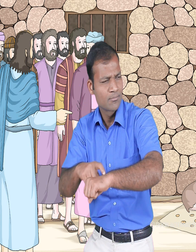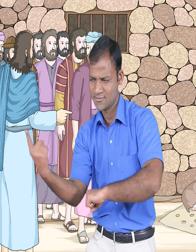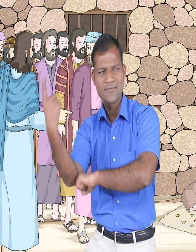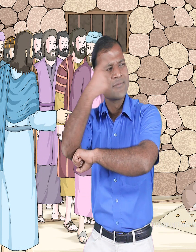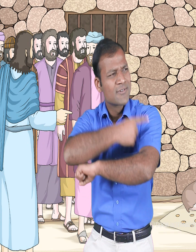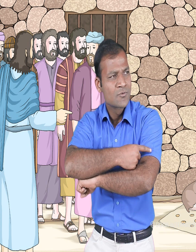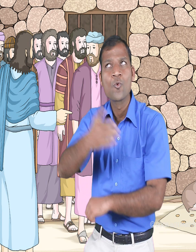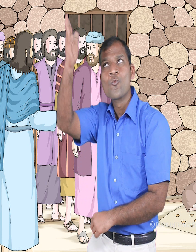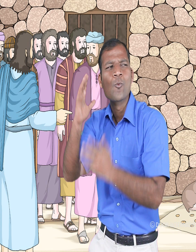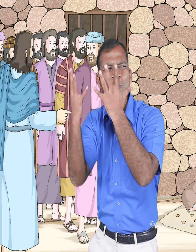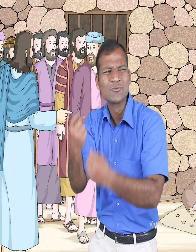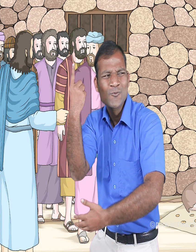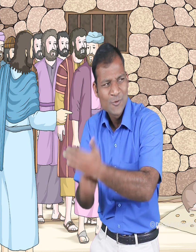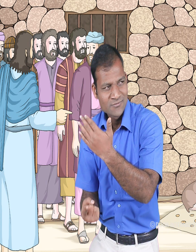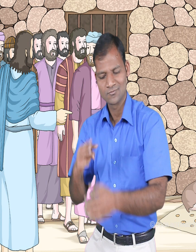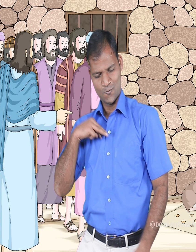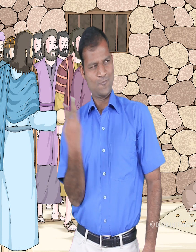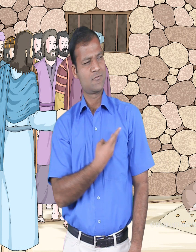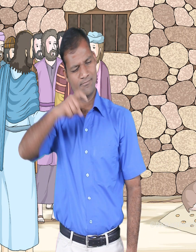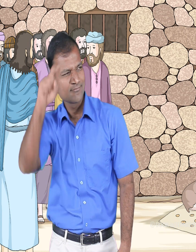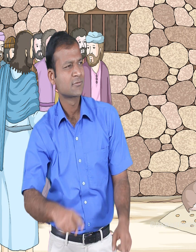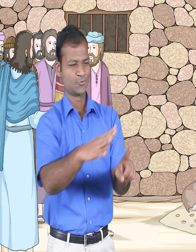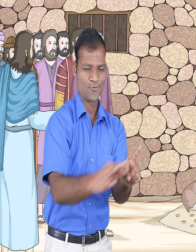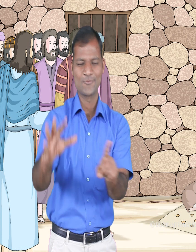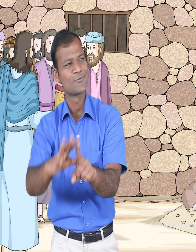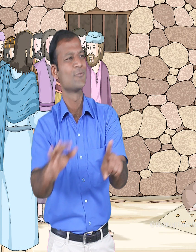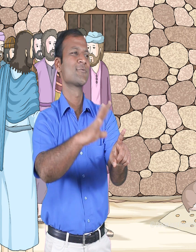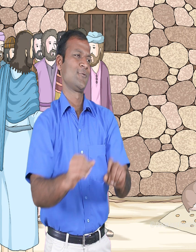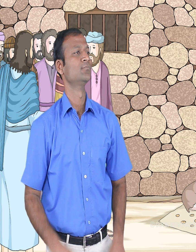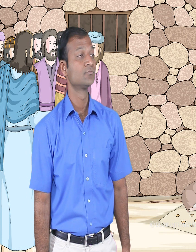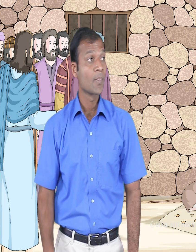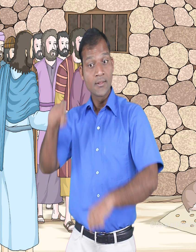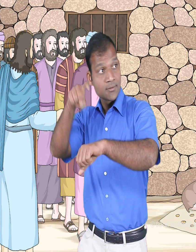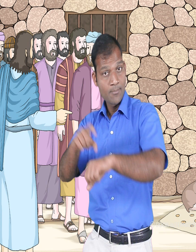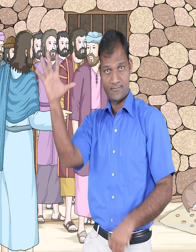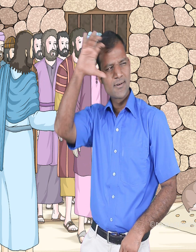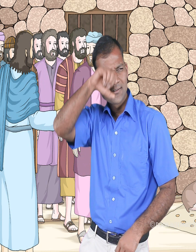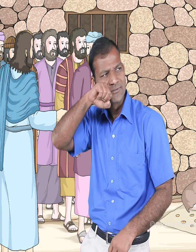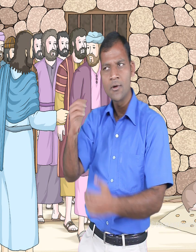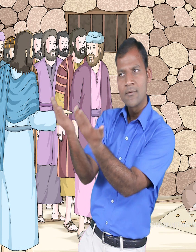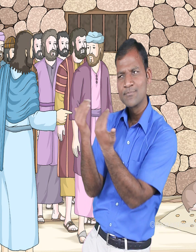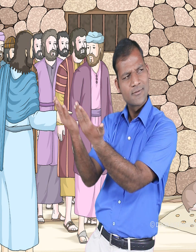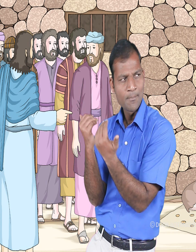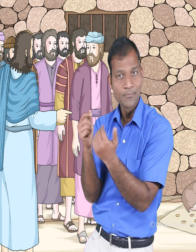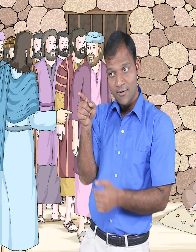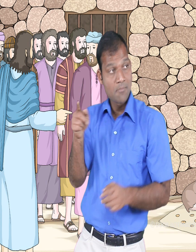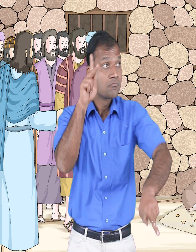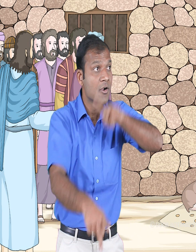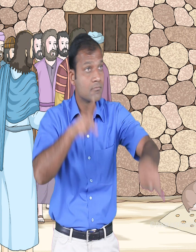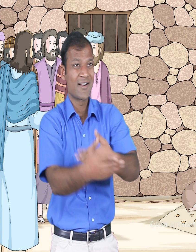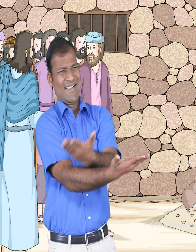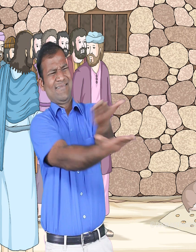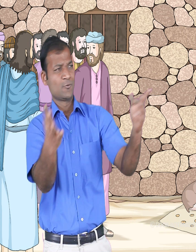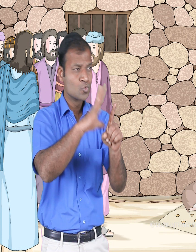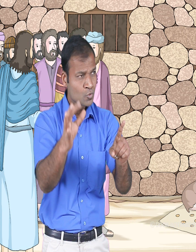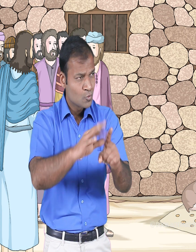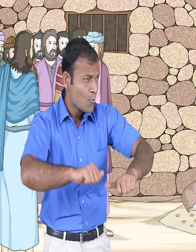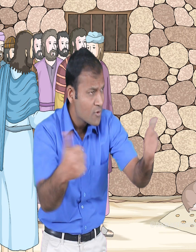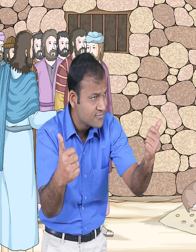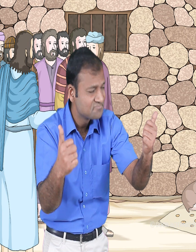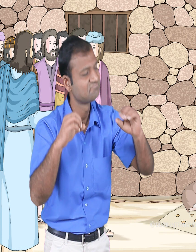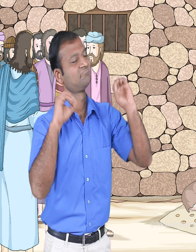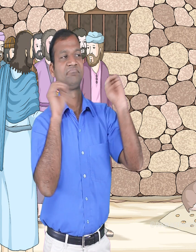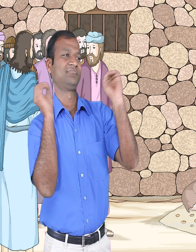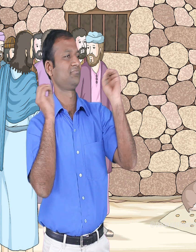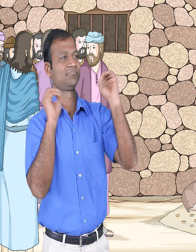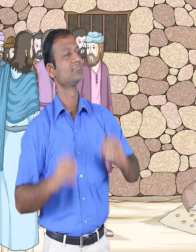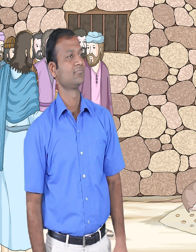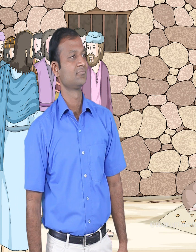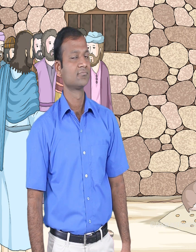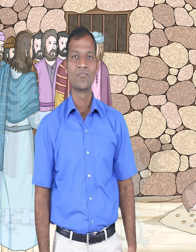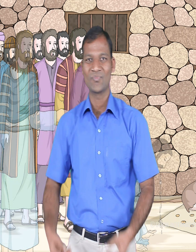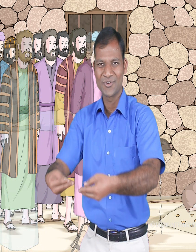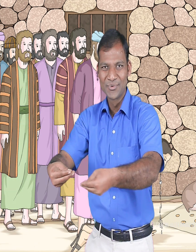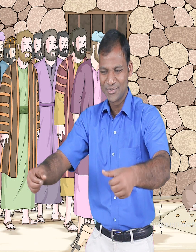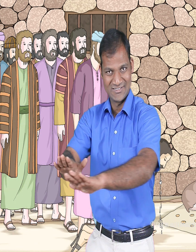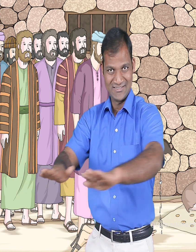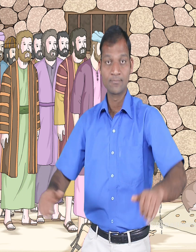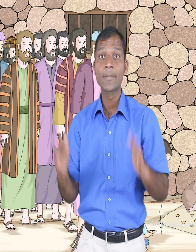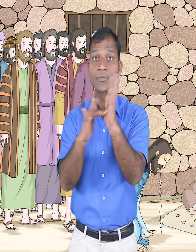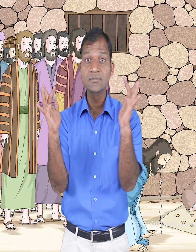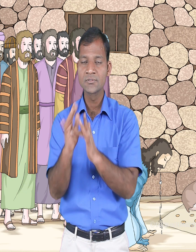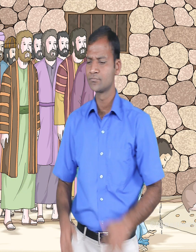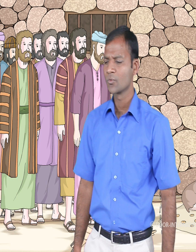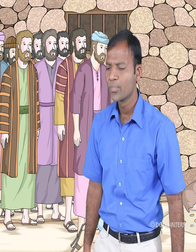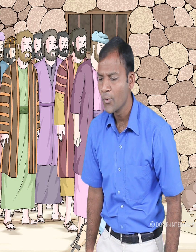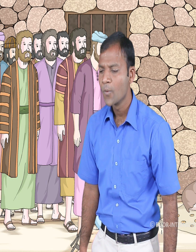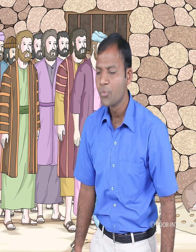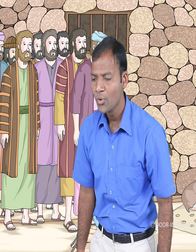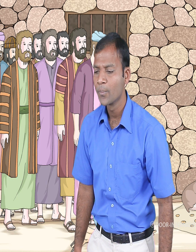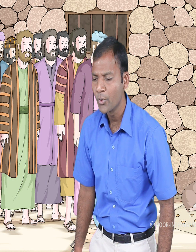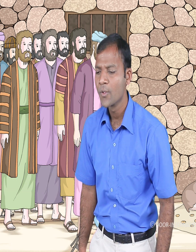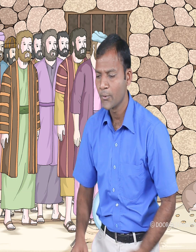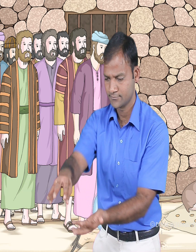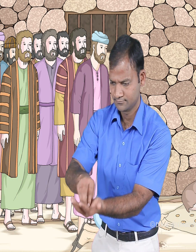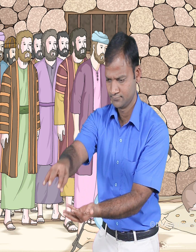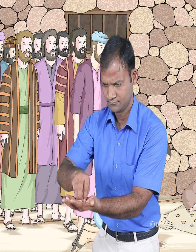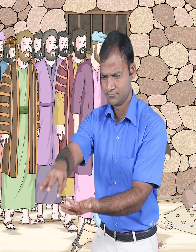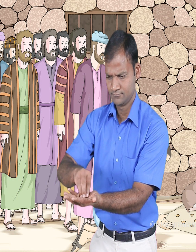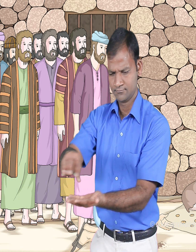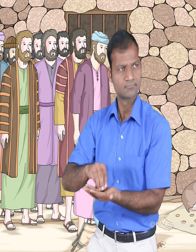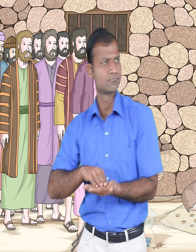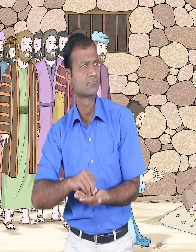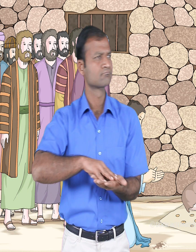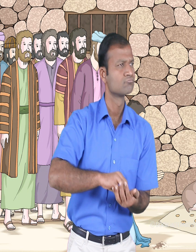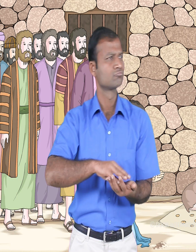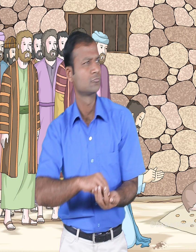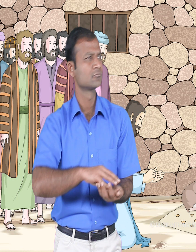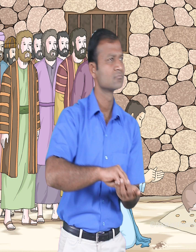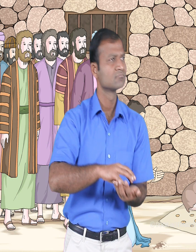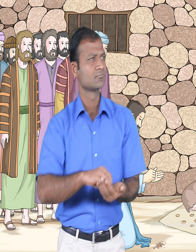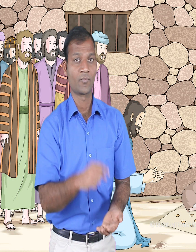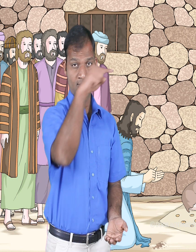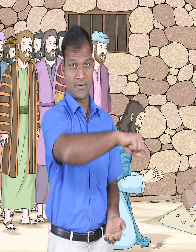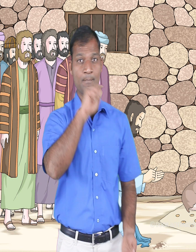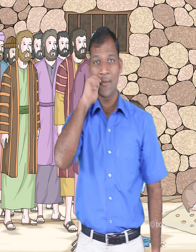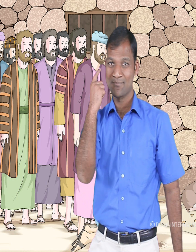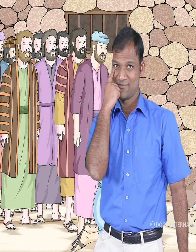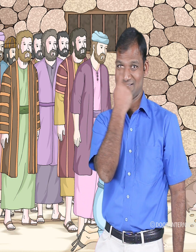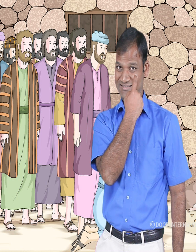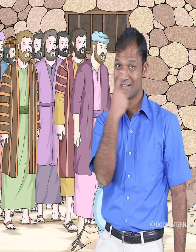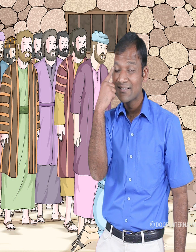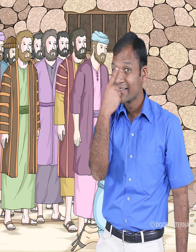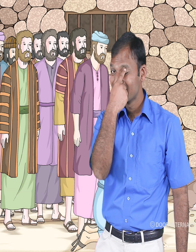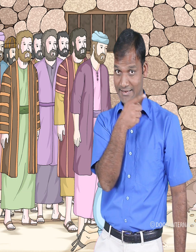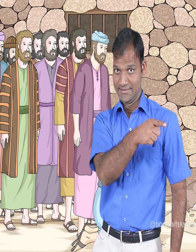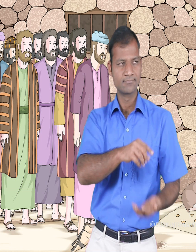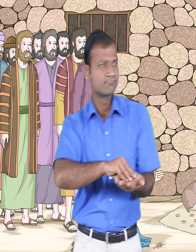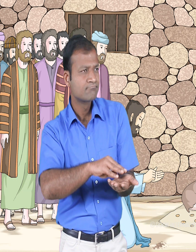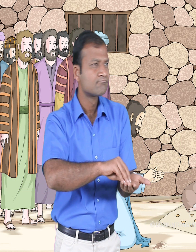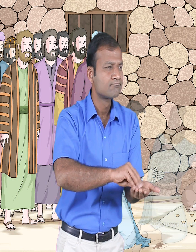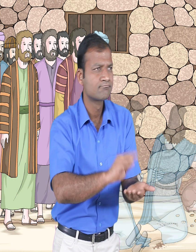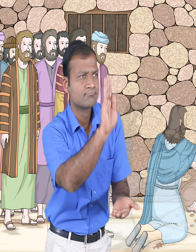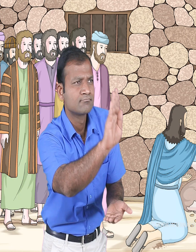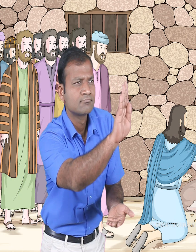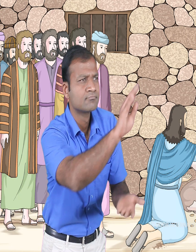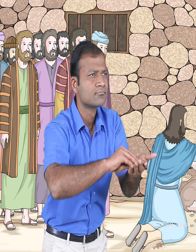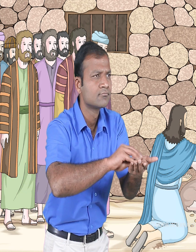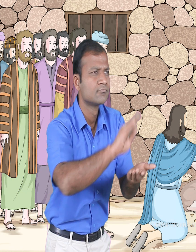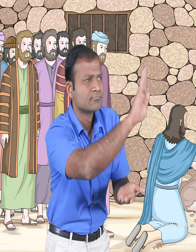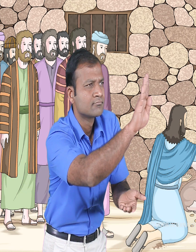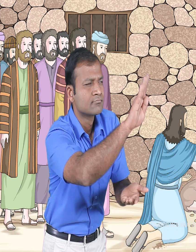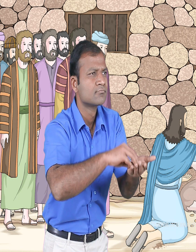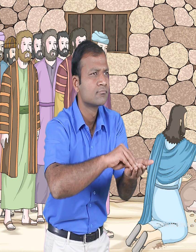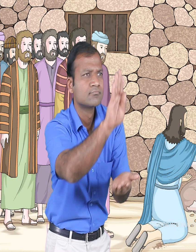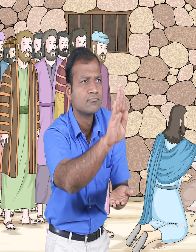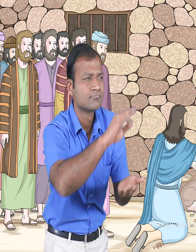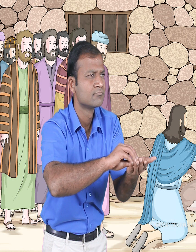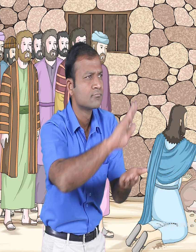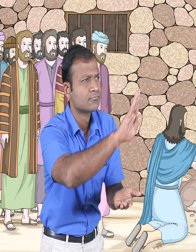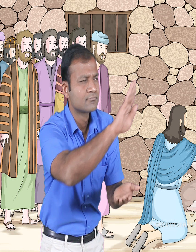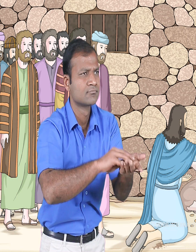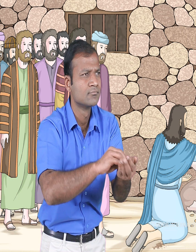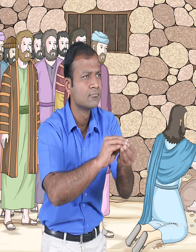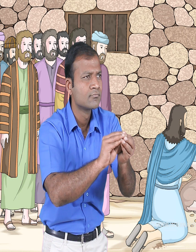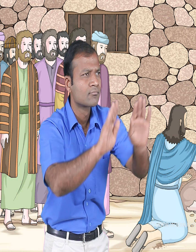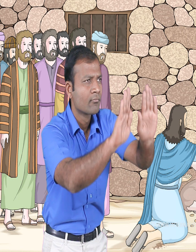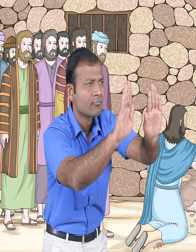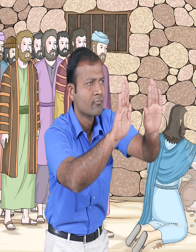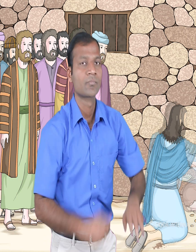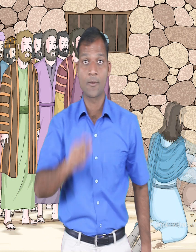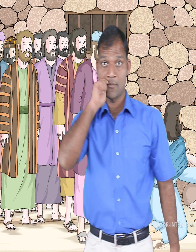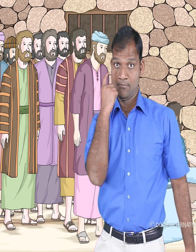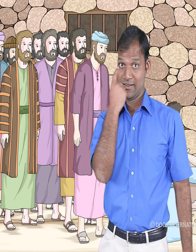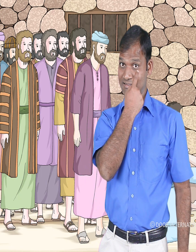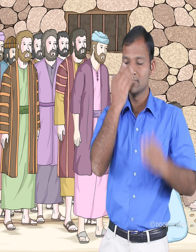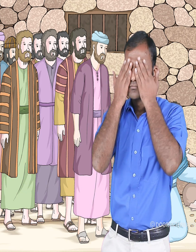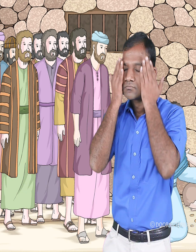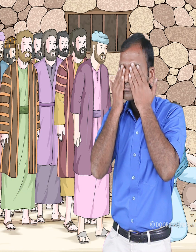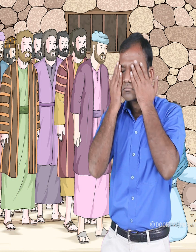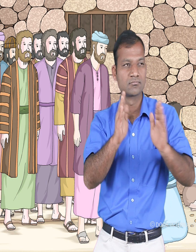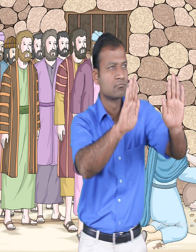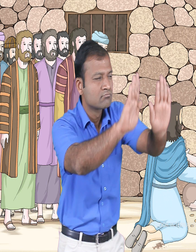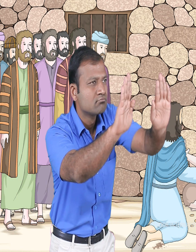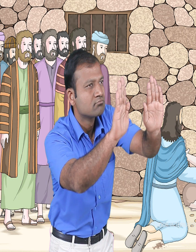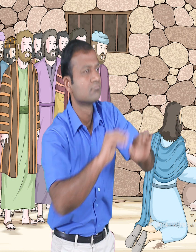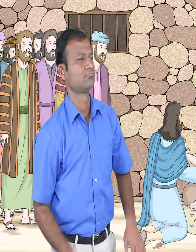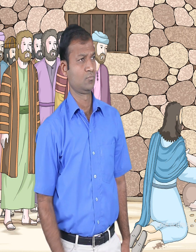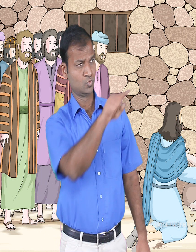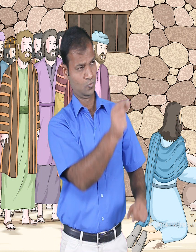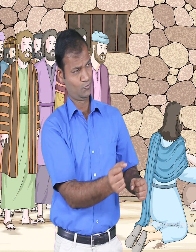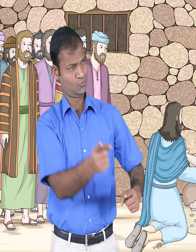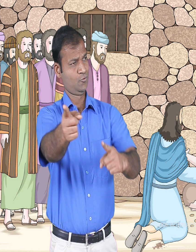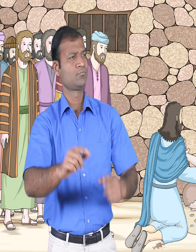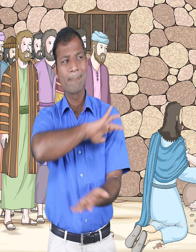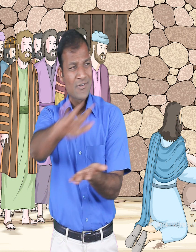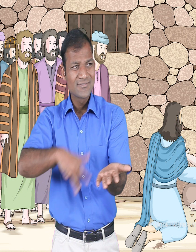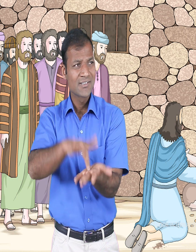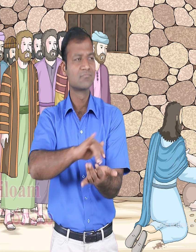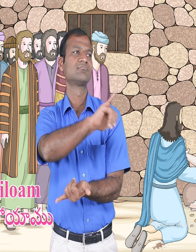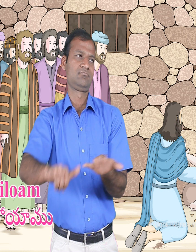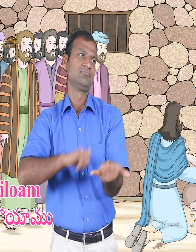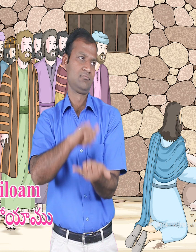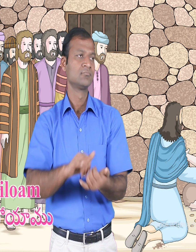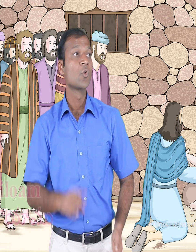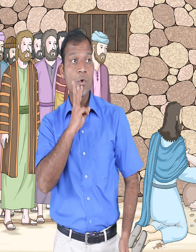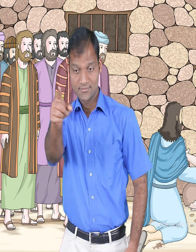Night is coming, when no one can work. While I am in the world, I am the light of the world.” When Jesus had said this, He spit on the ground, made some mud, and applied it to the man’s eyes.